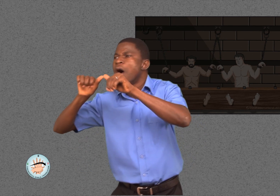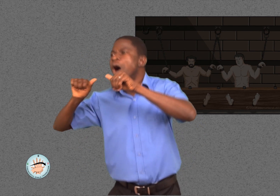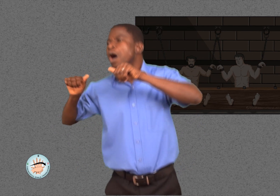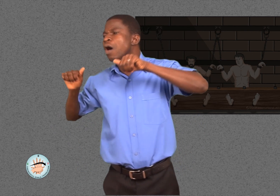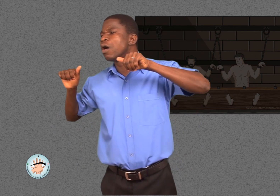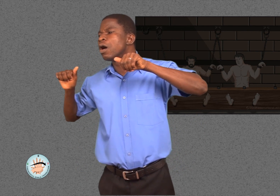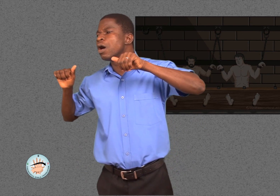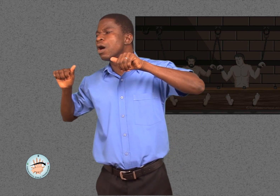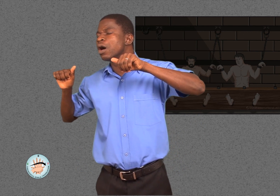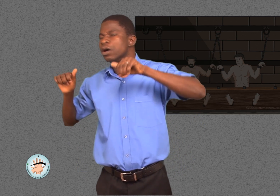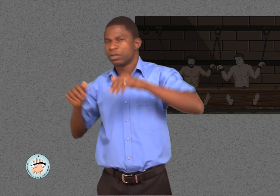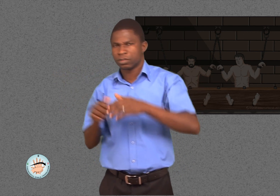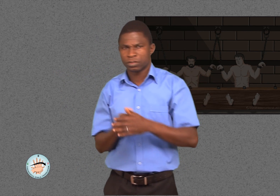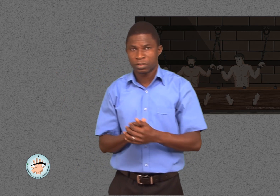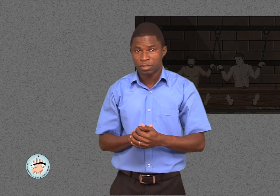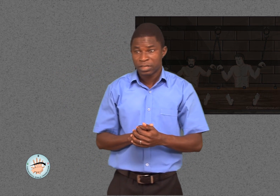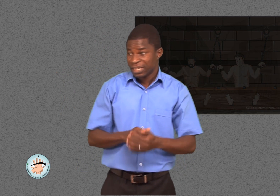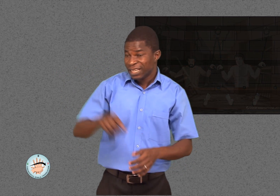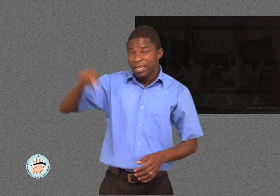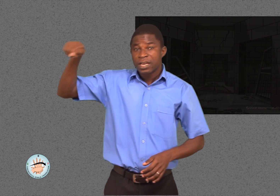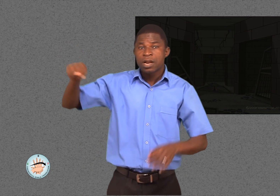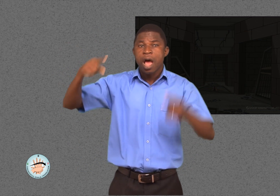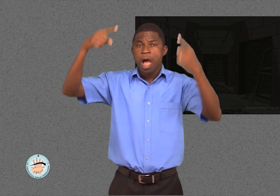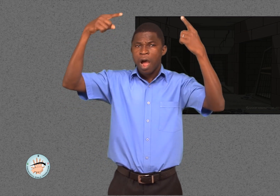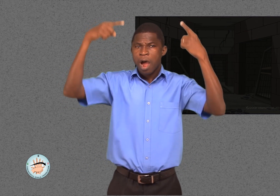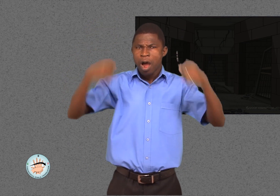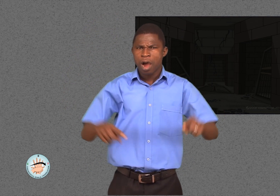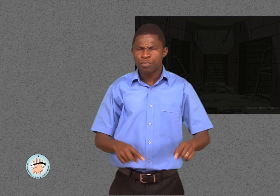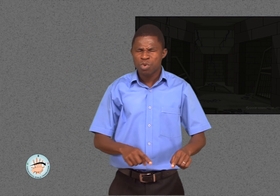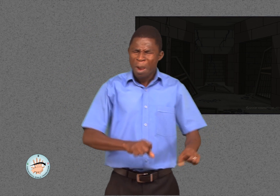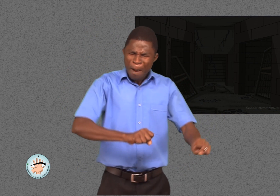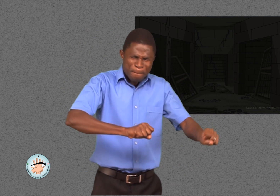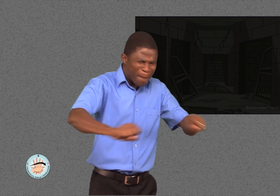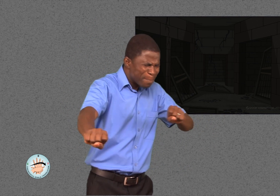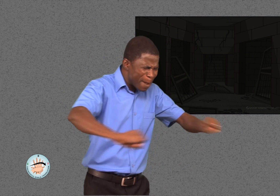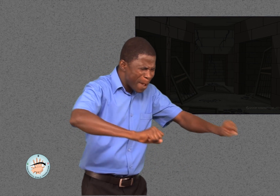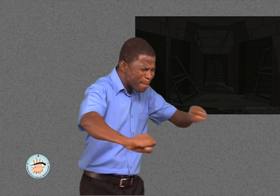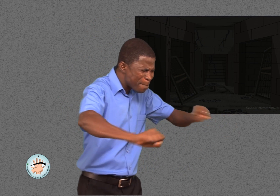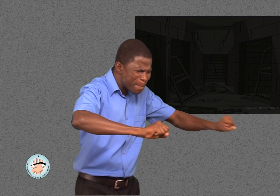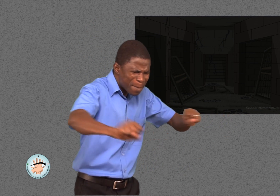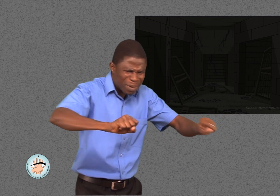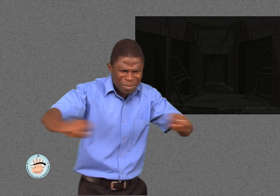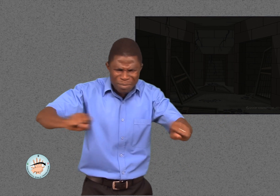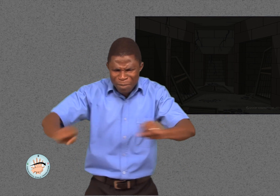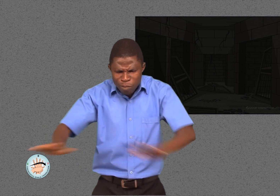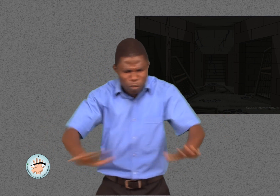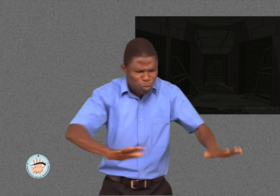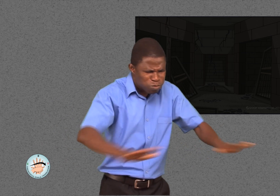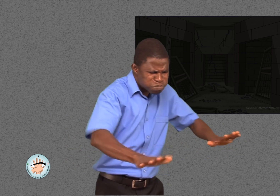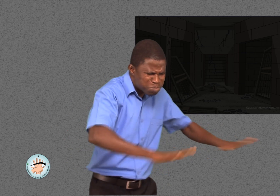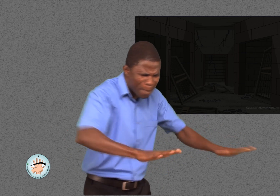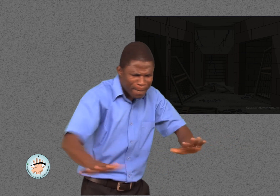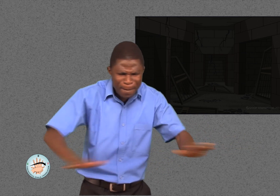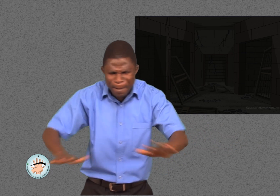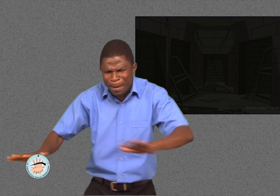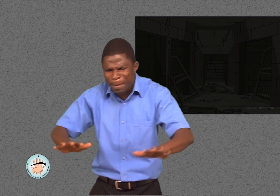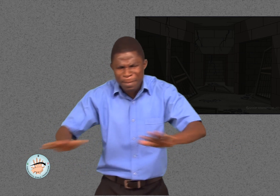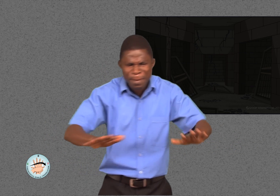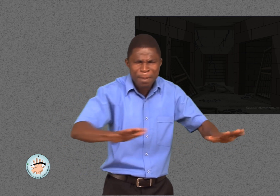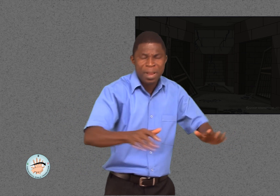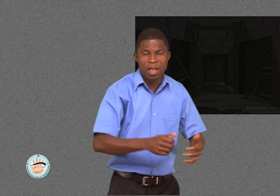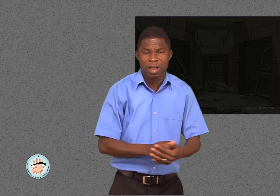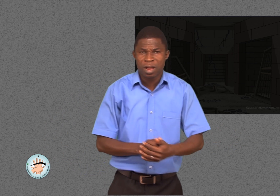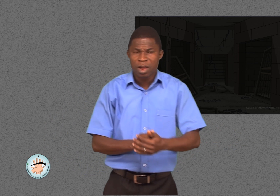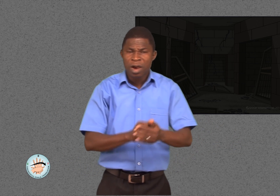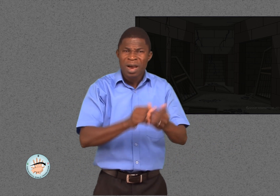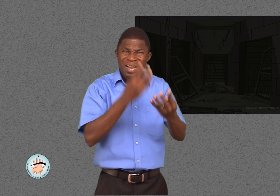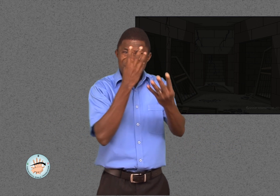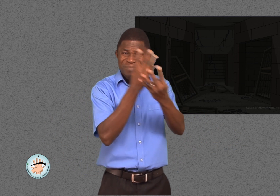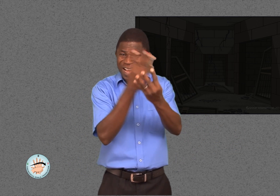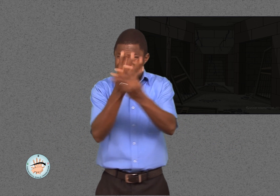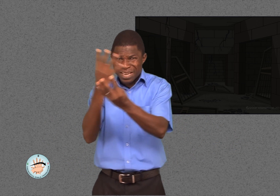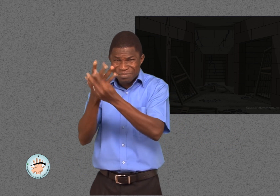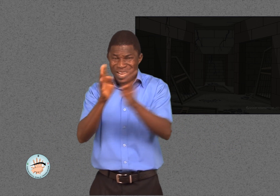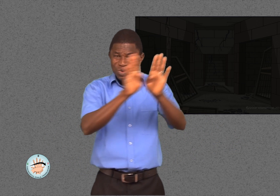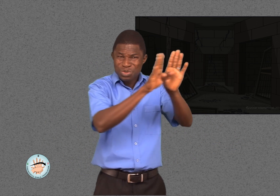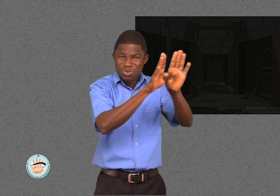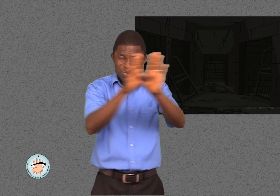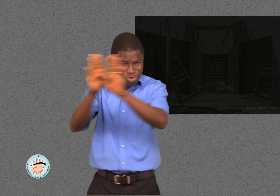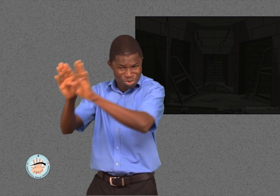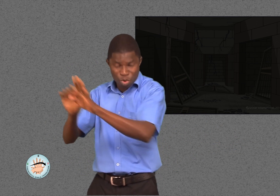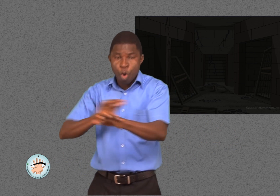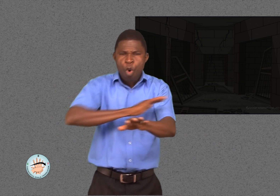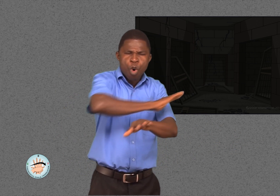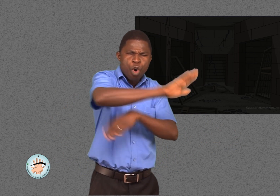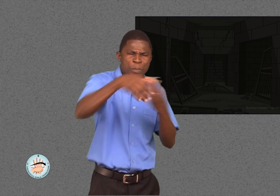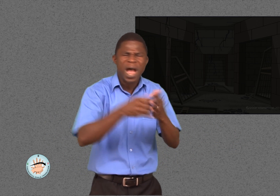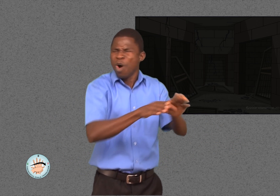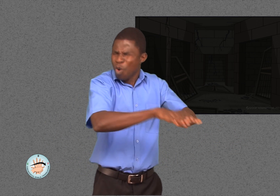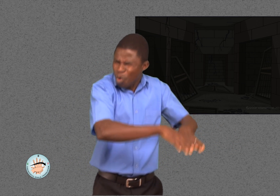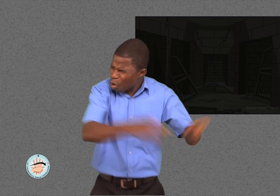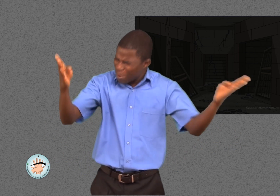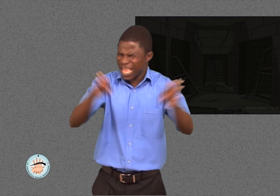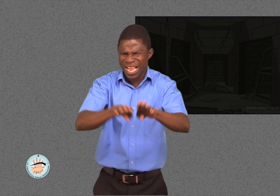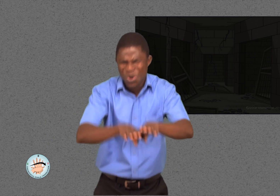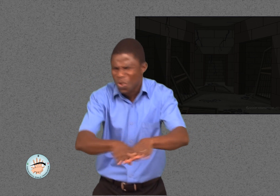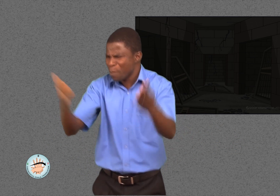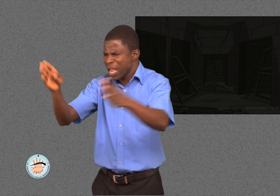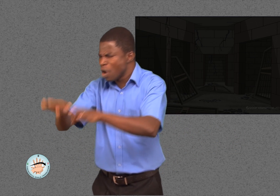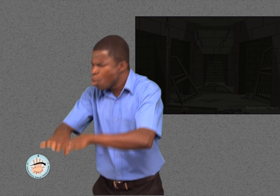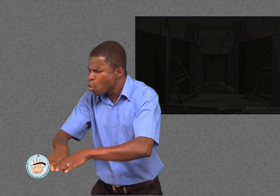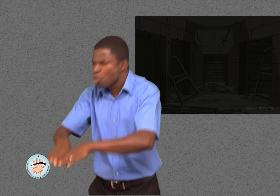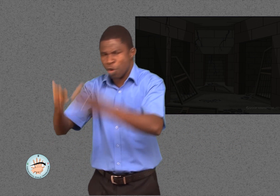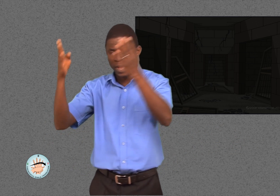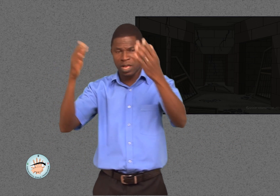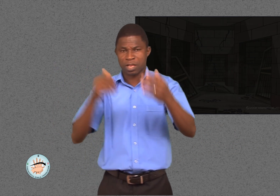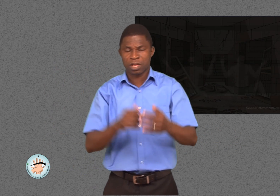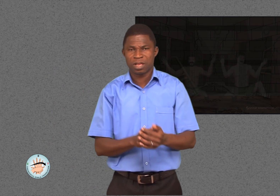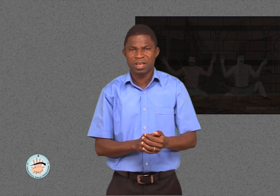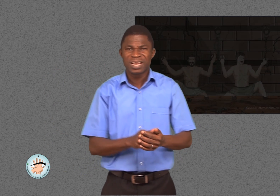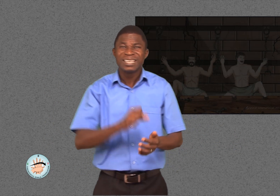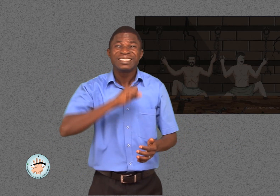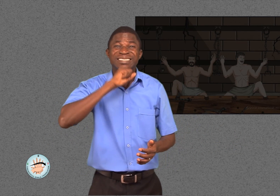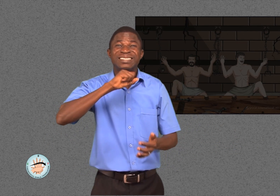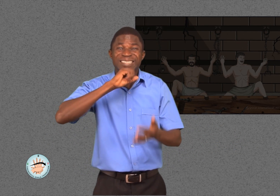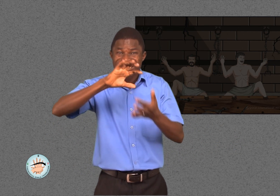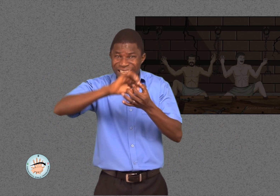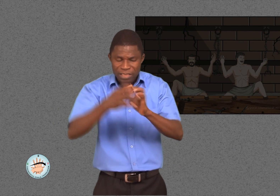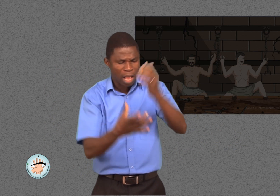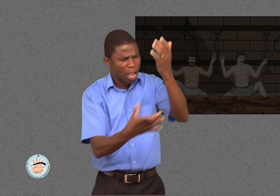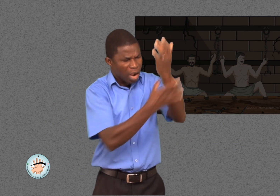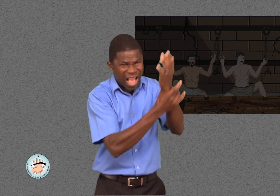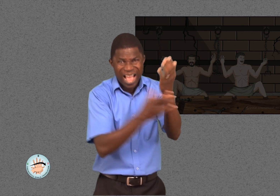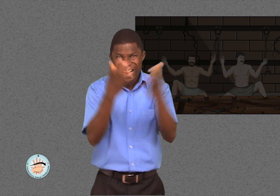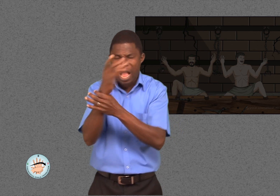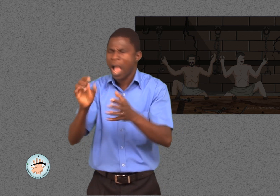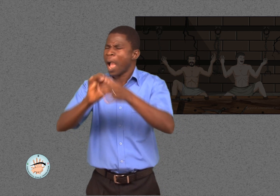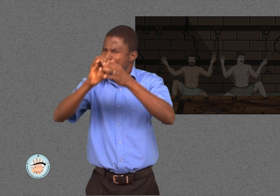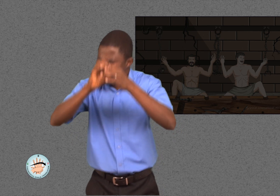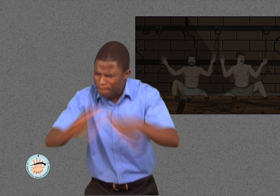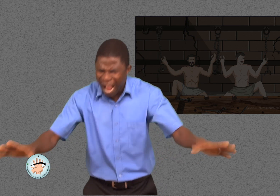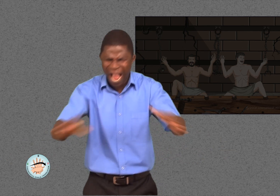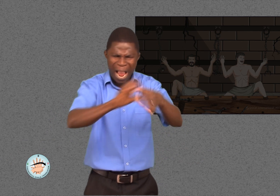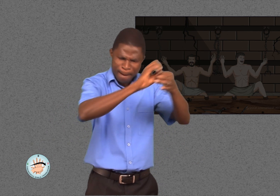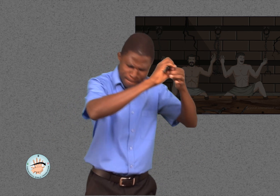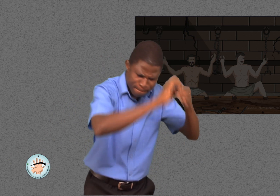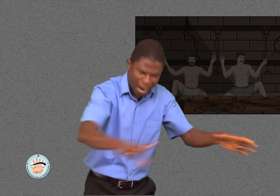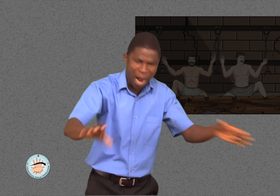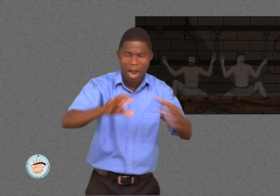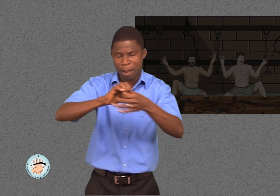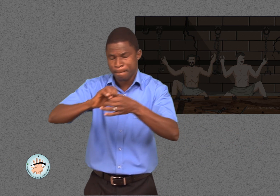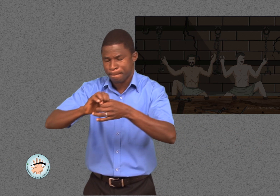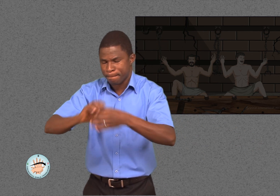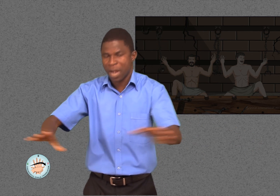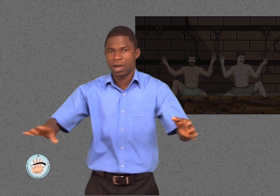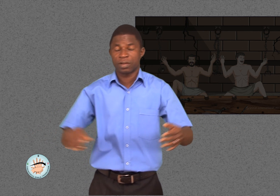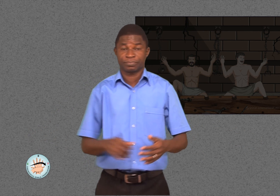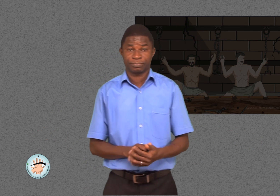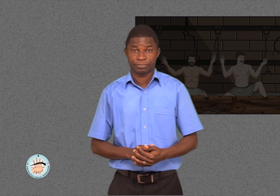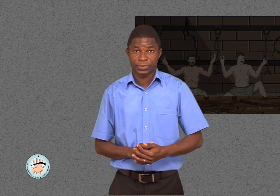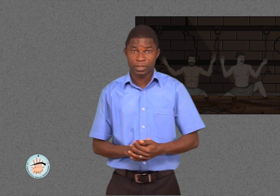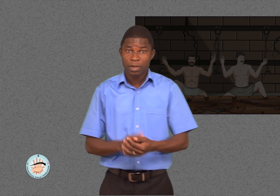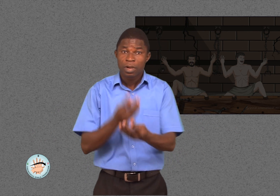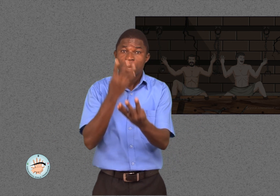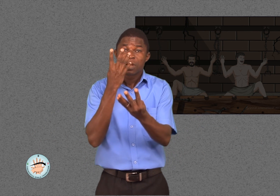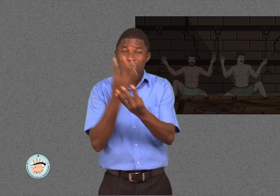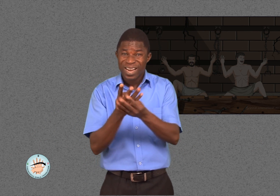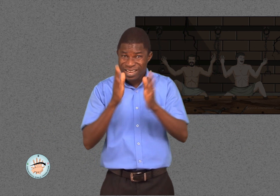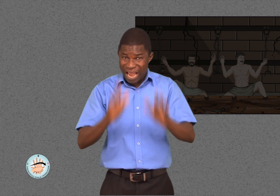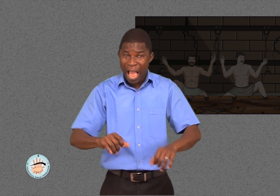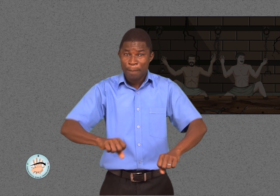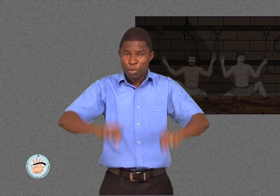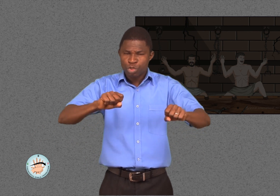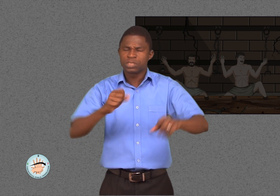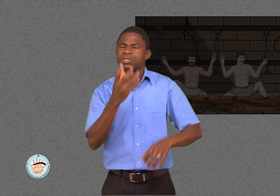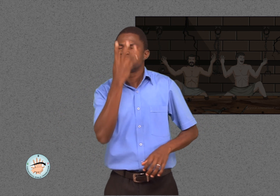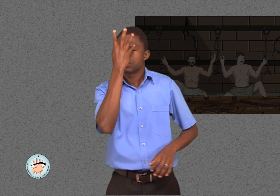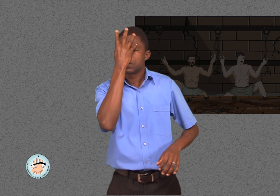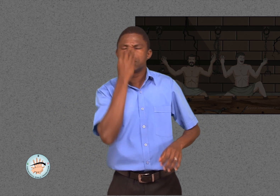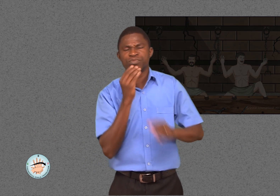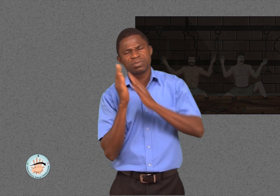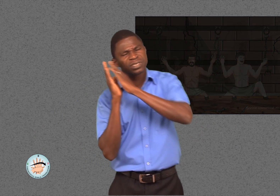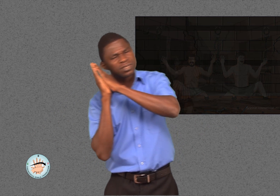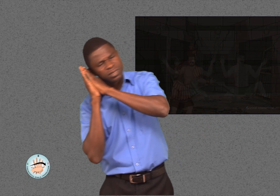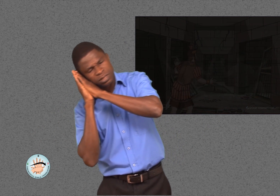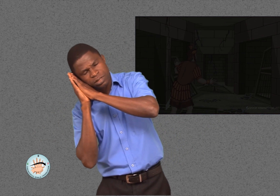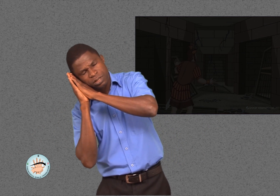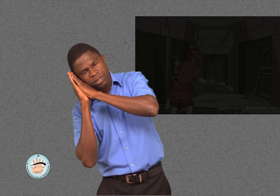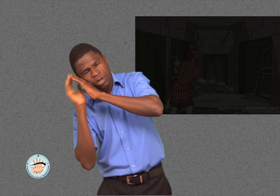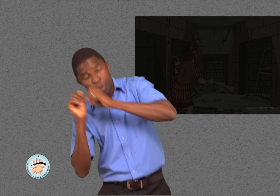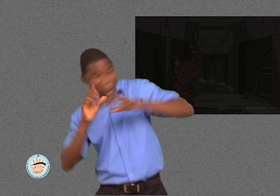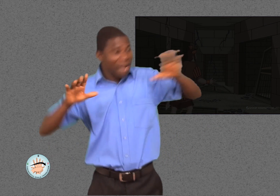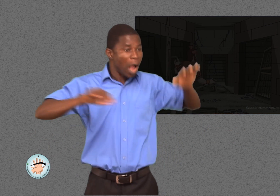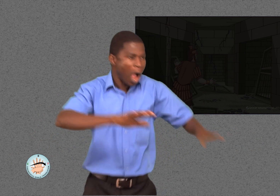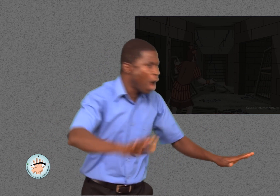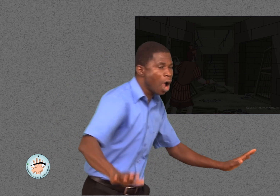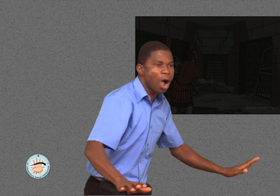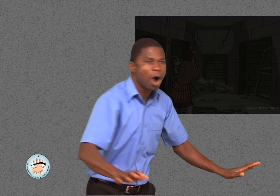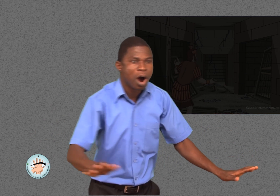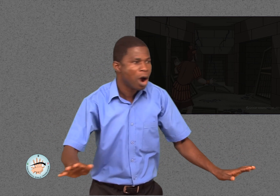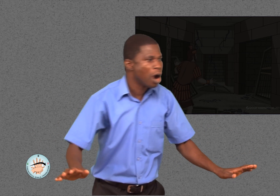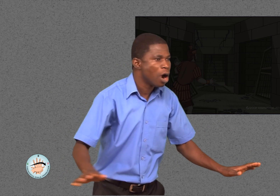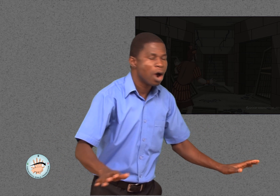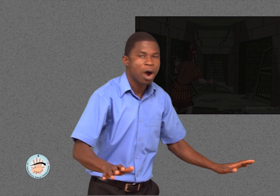Suddenly a strong earthquake shook the foundations of the prison. At once all the doors flew open and everyone’s chains came loose.